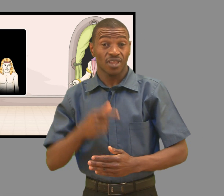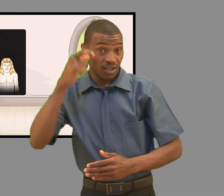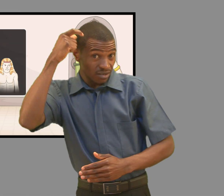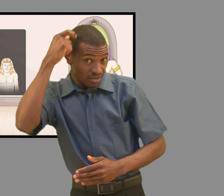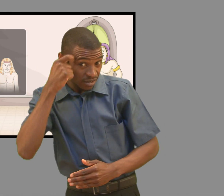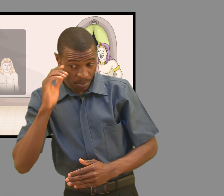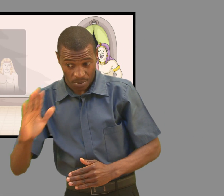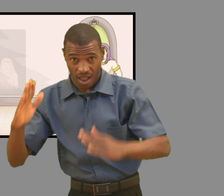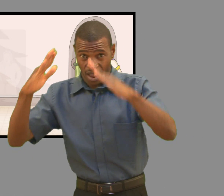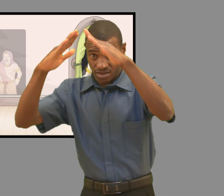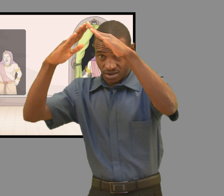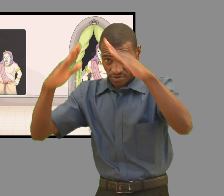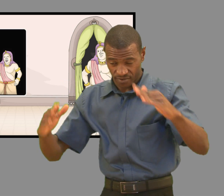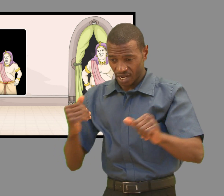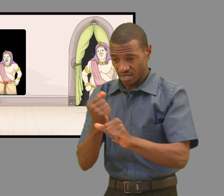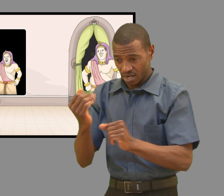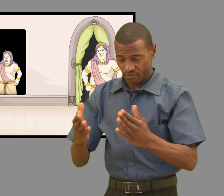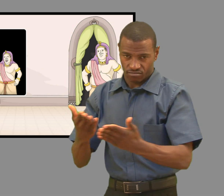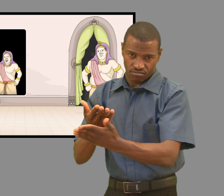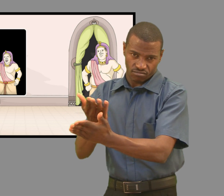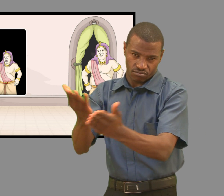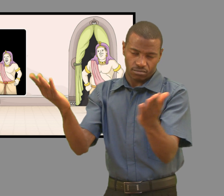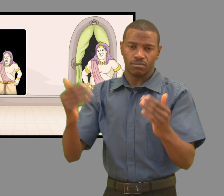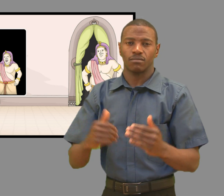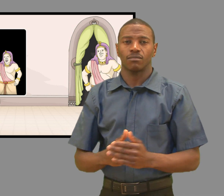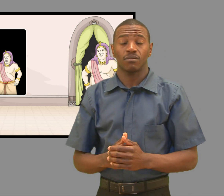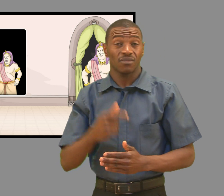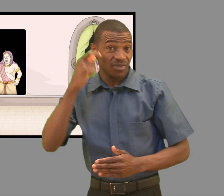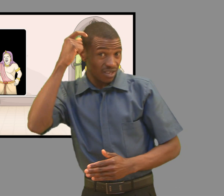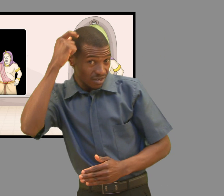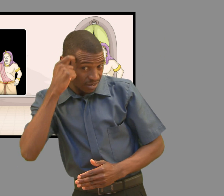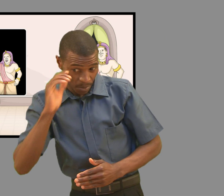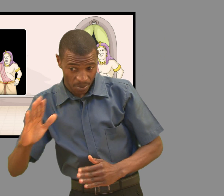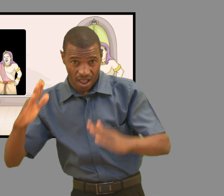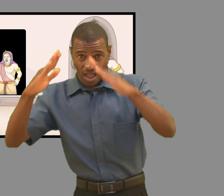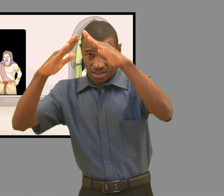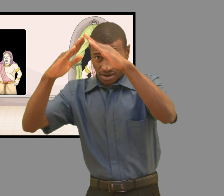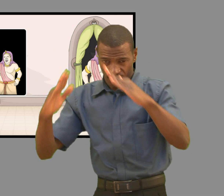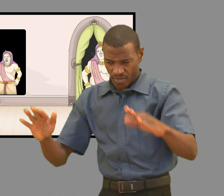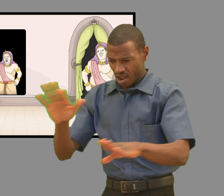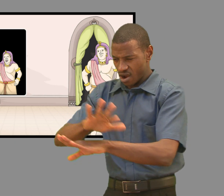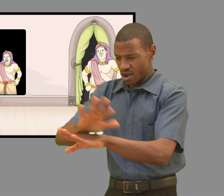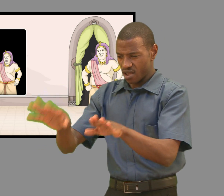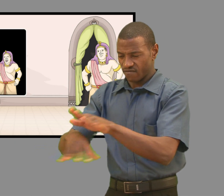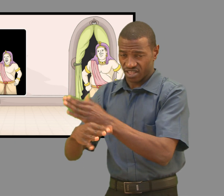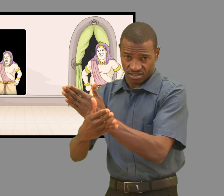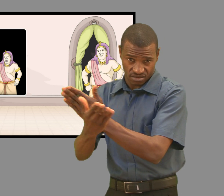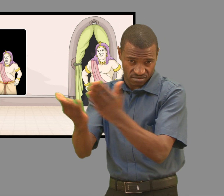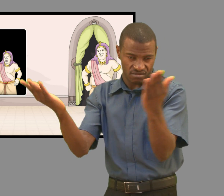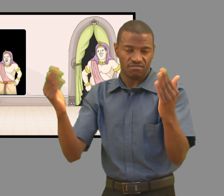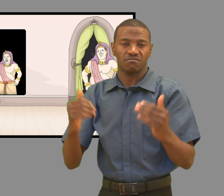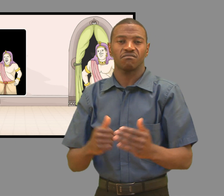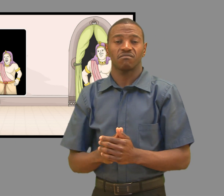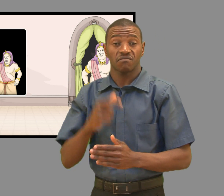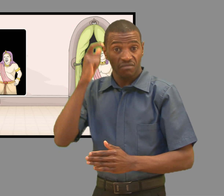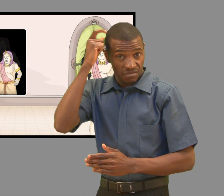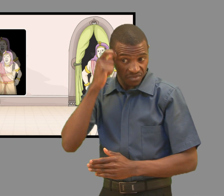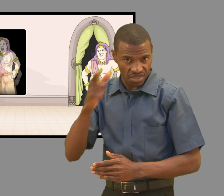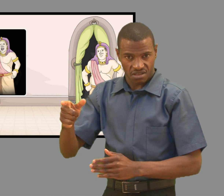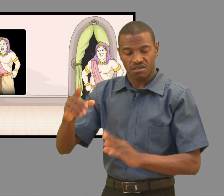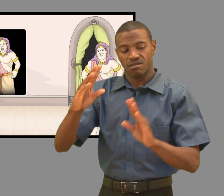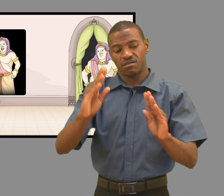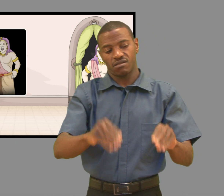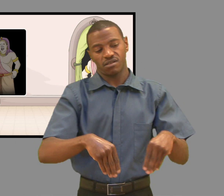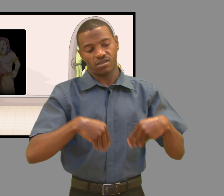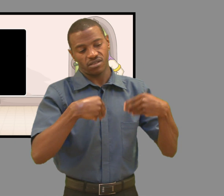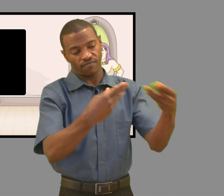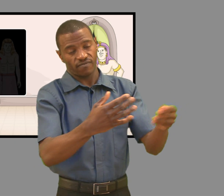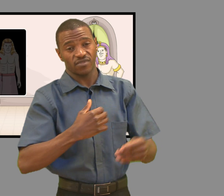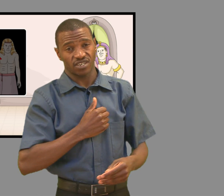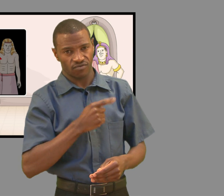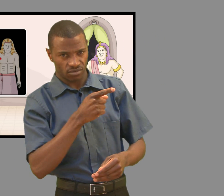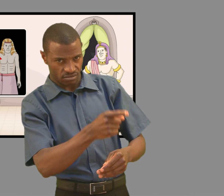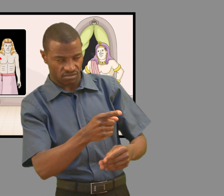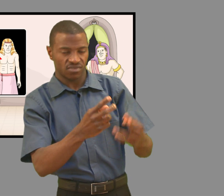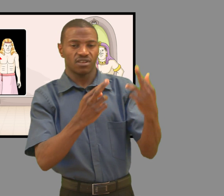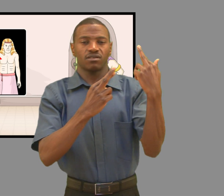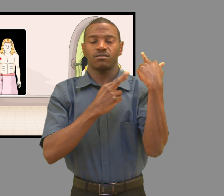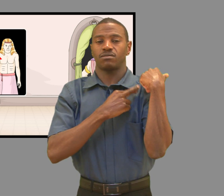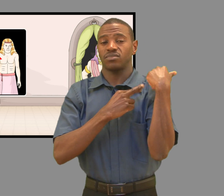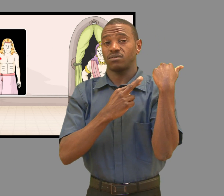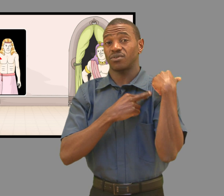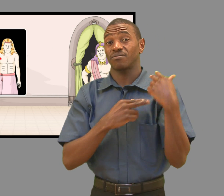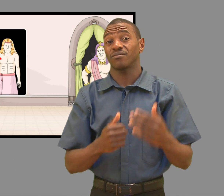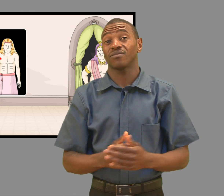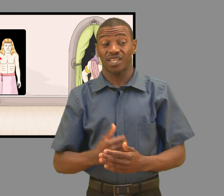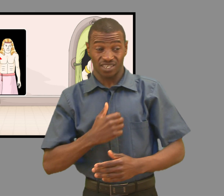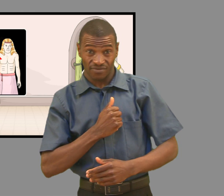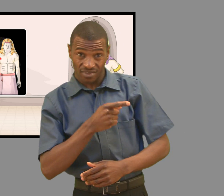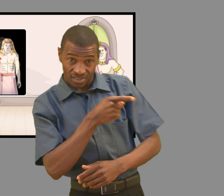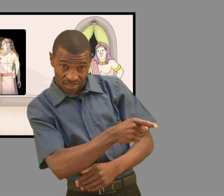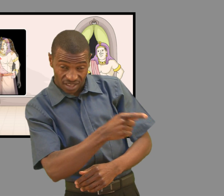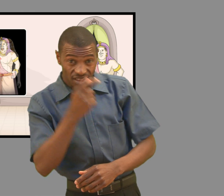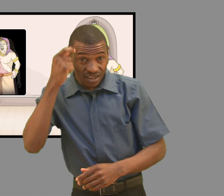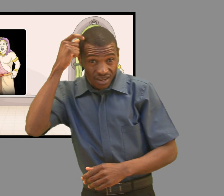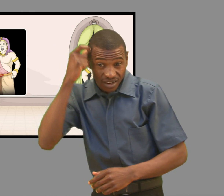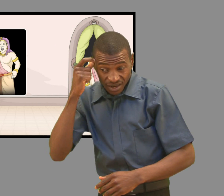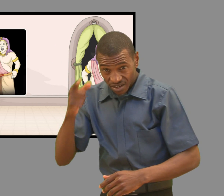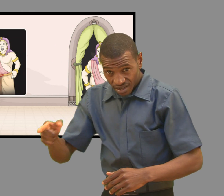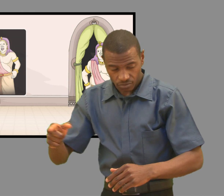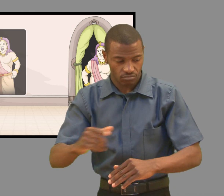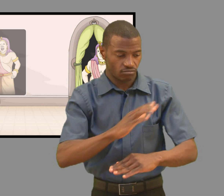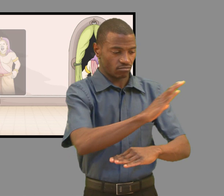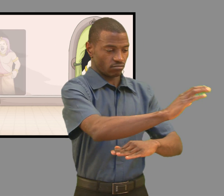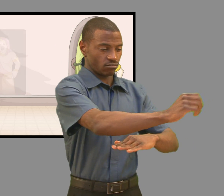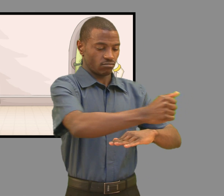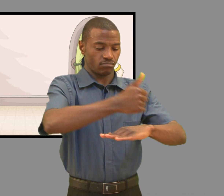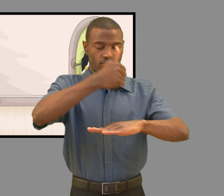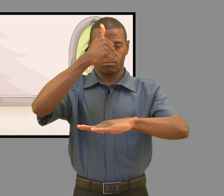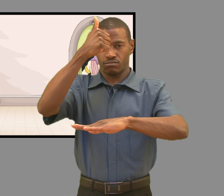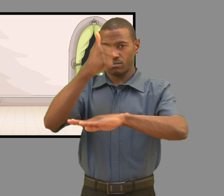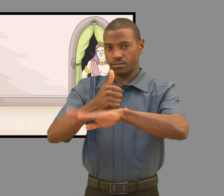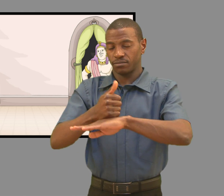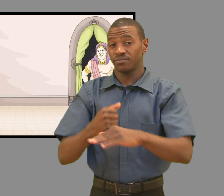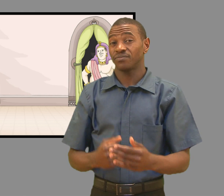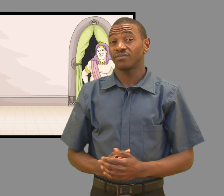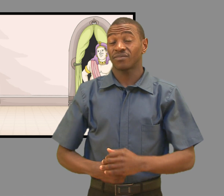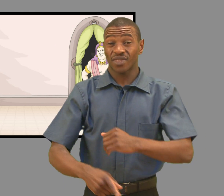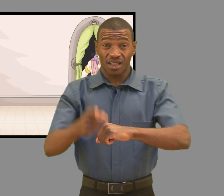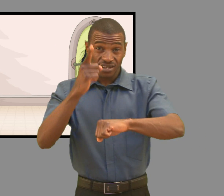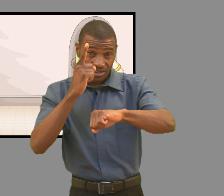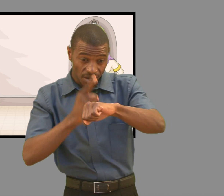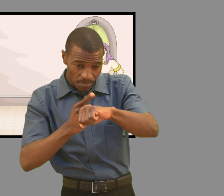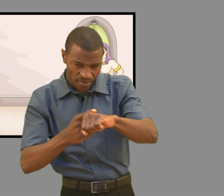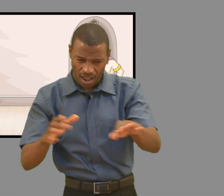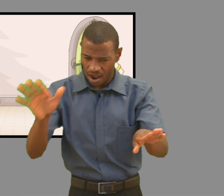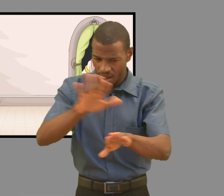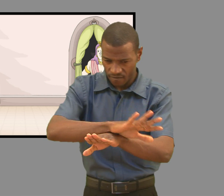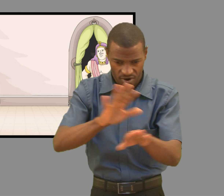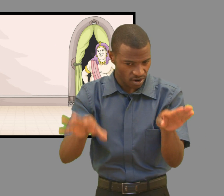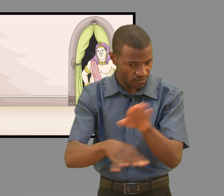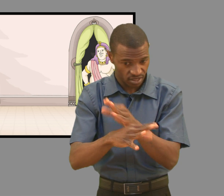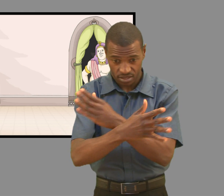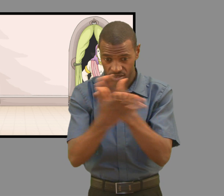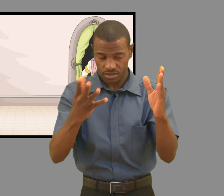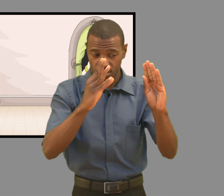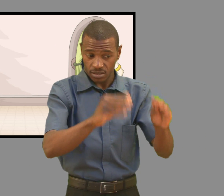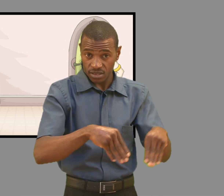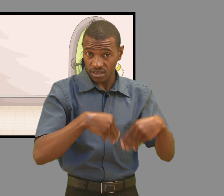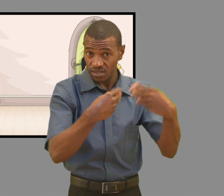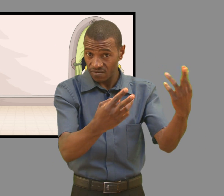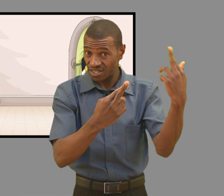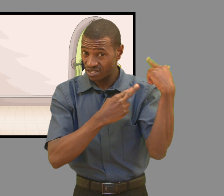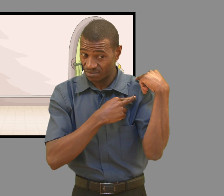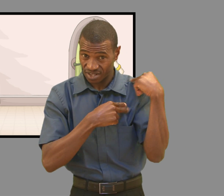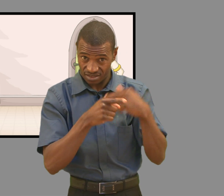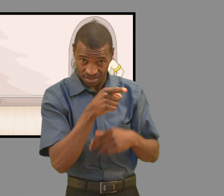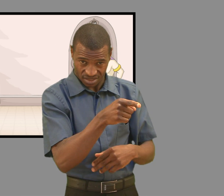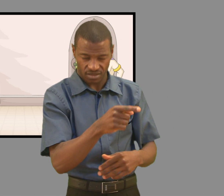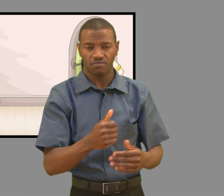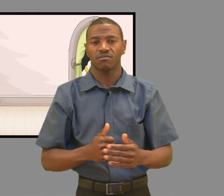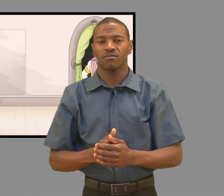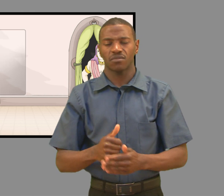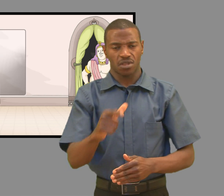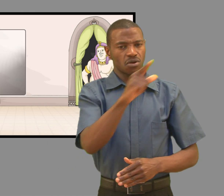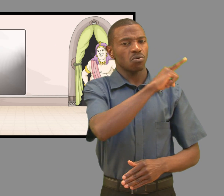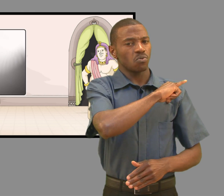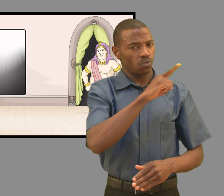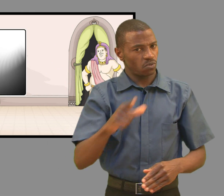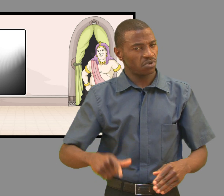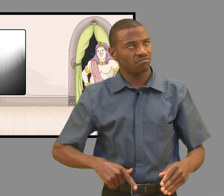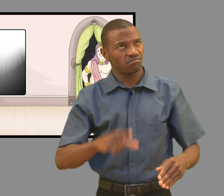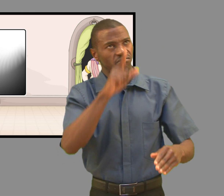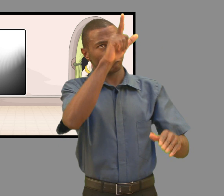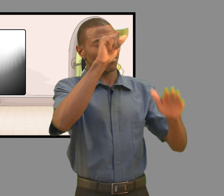Potiphar put him in charge of his household and entrusted him with everything he owned.